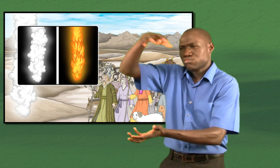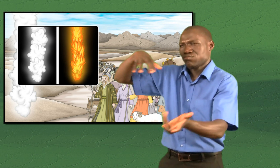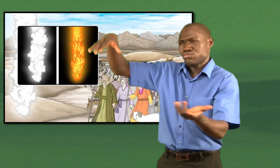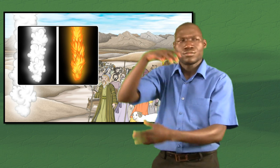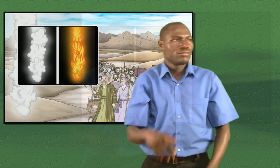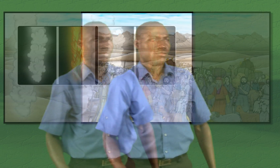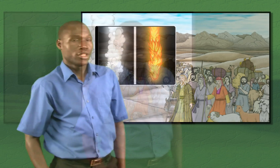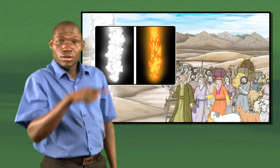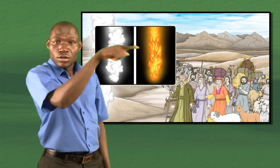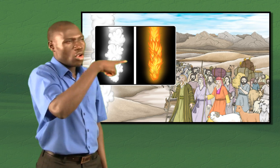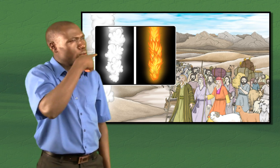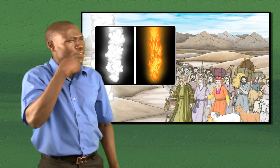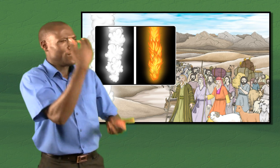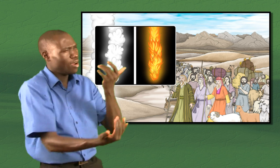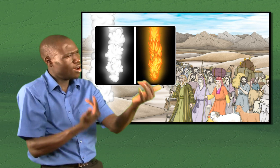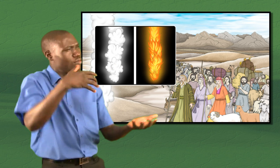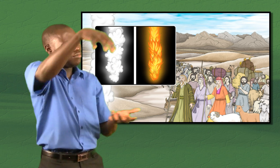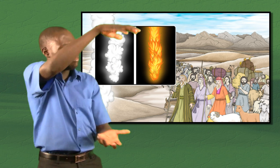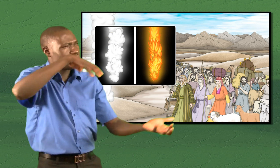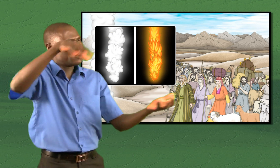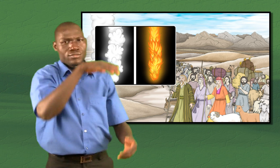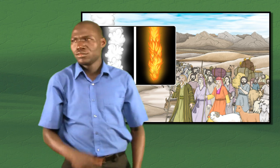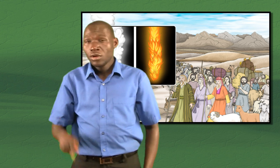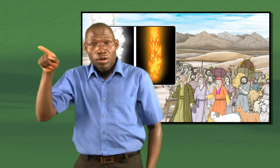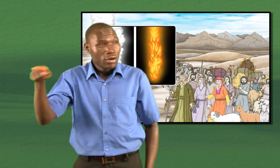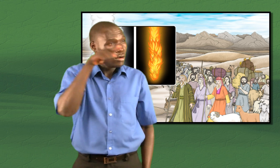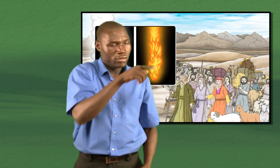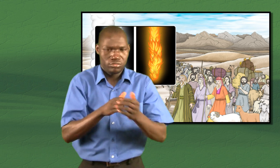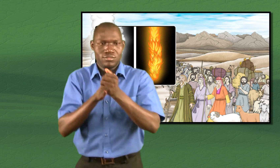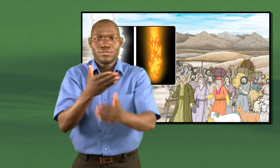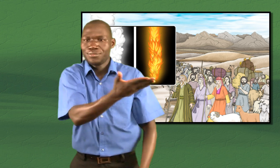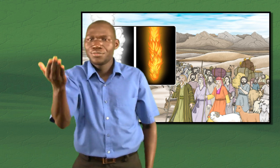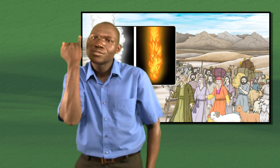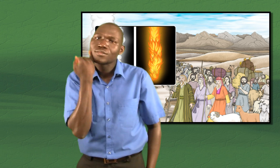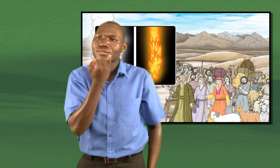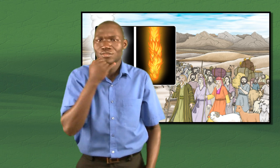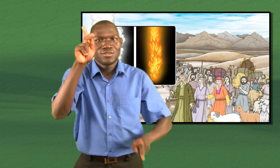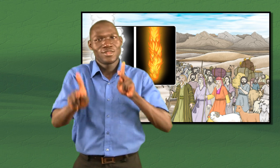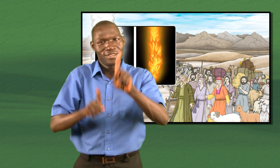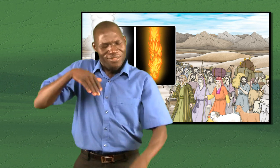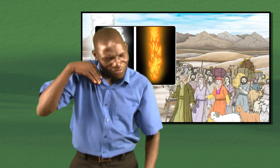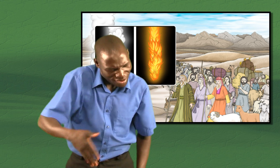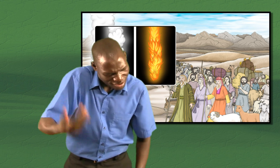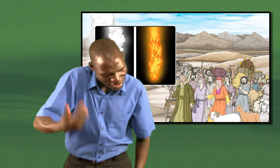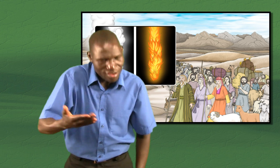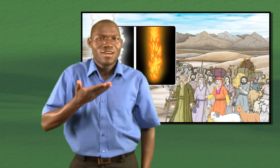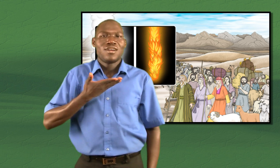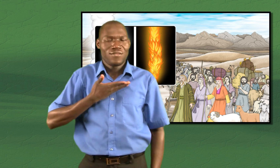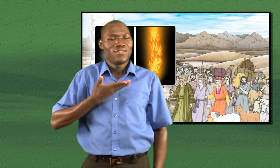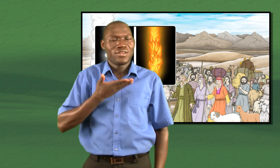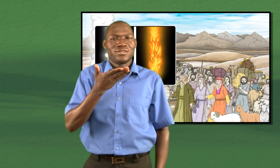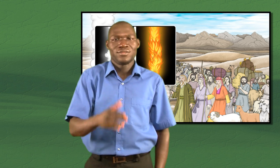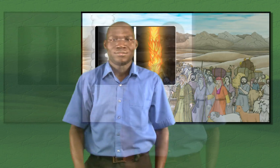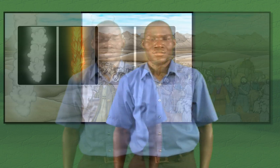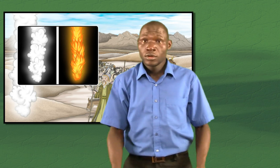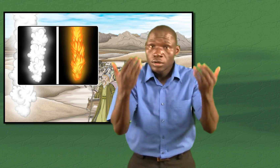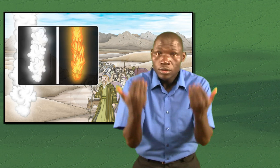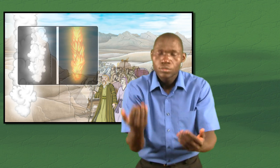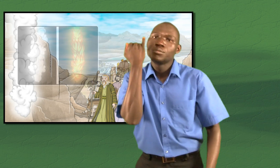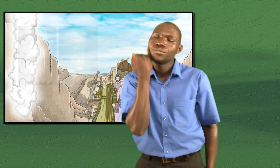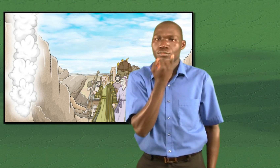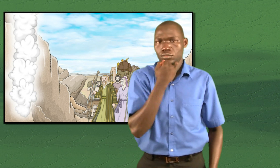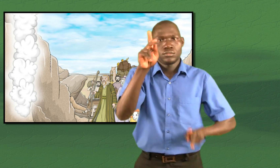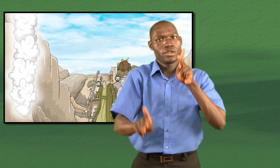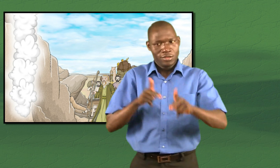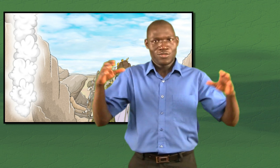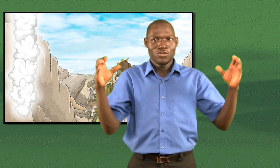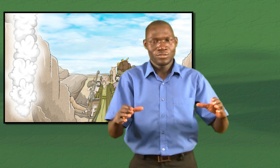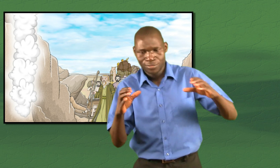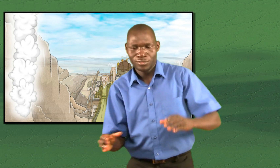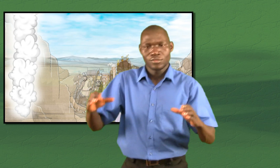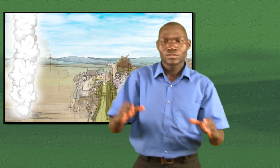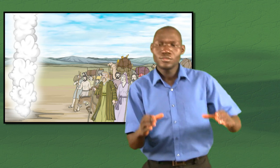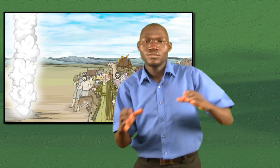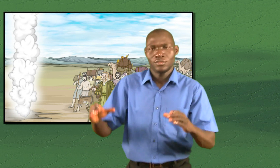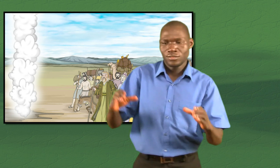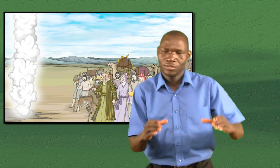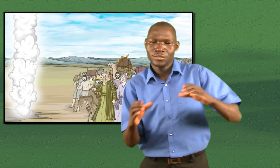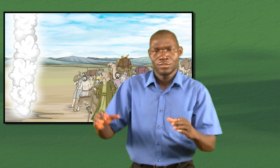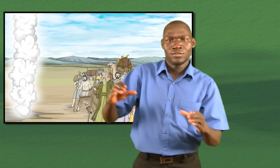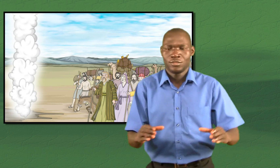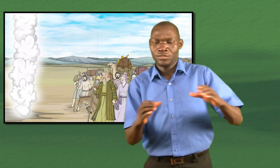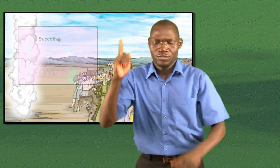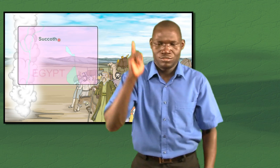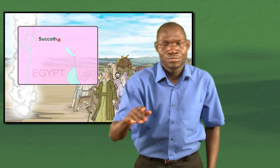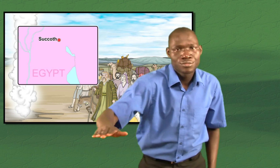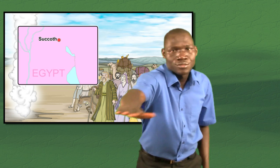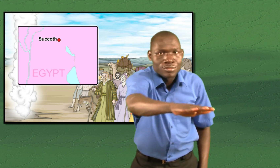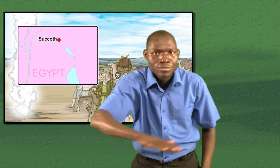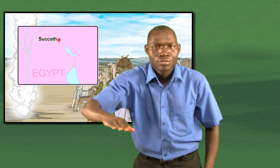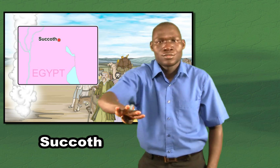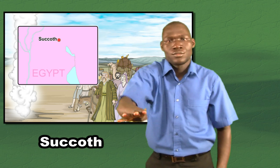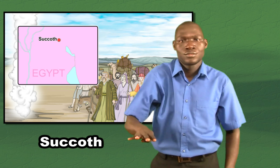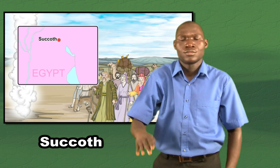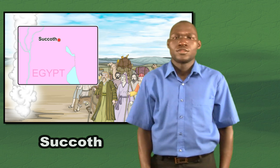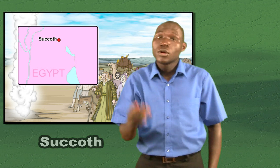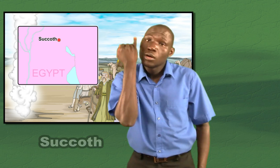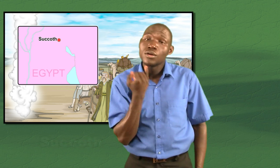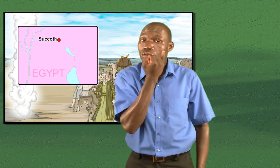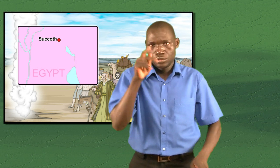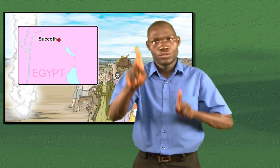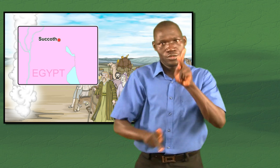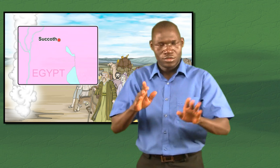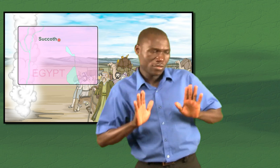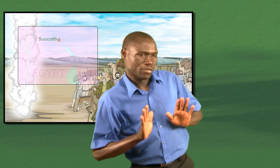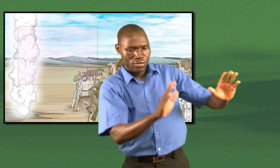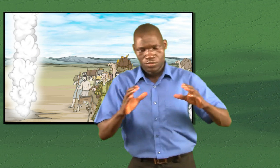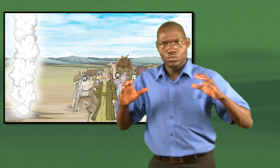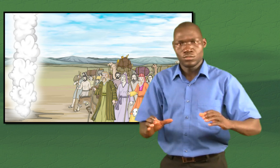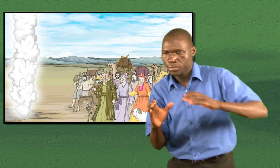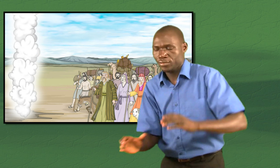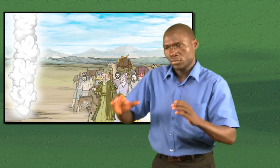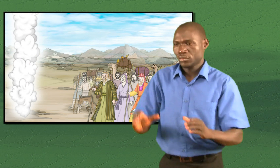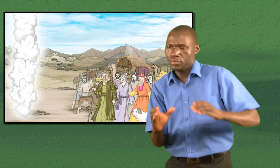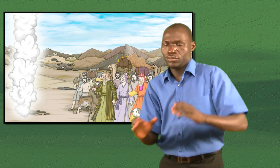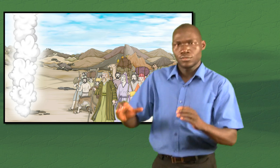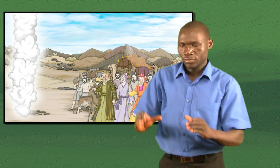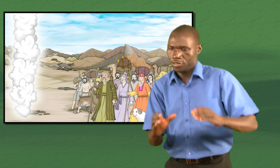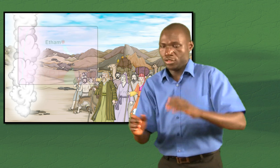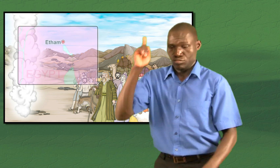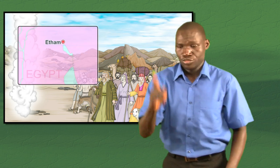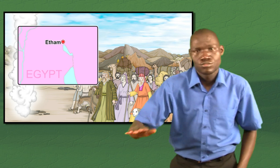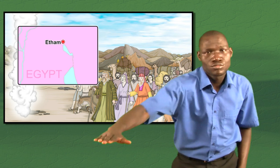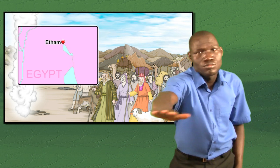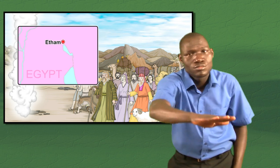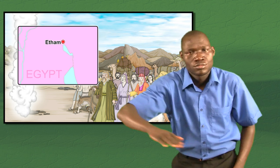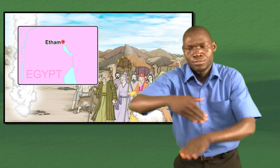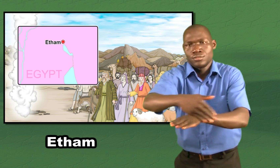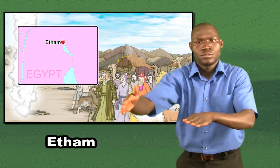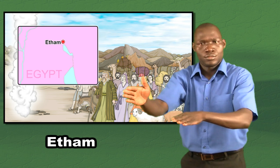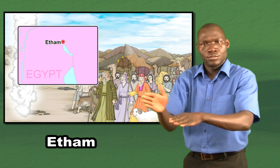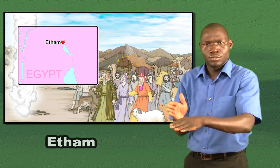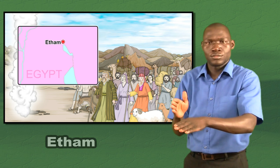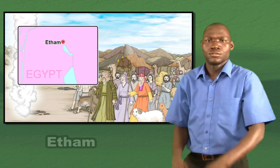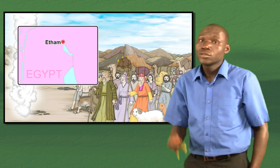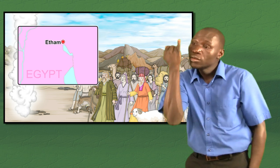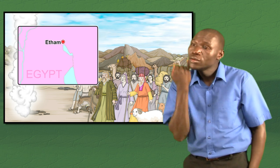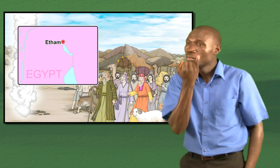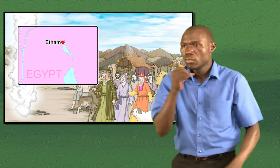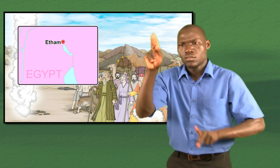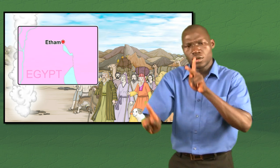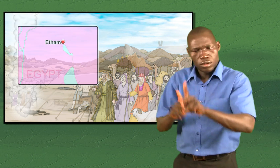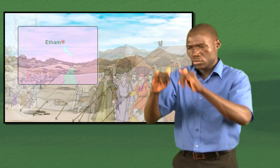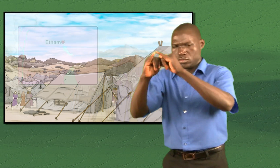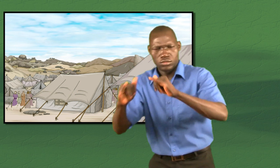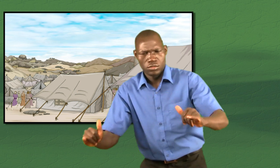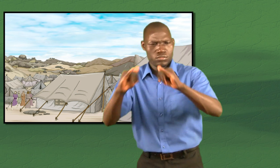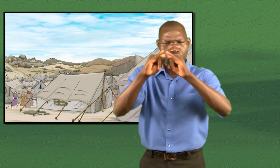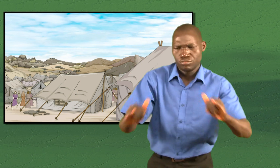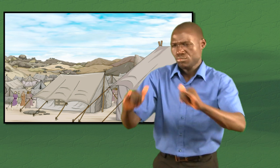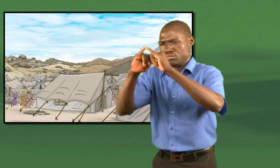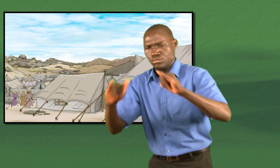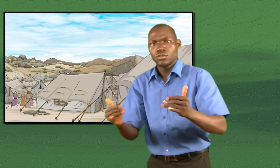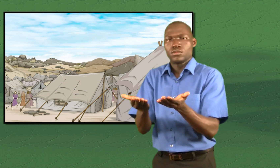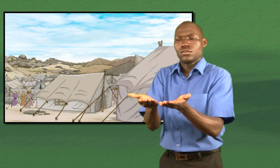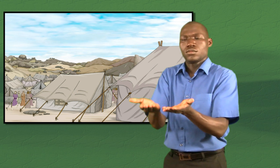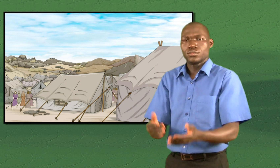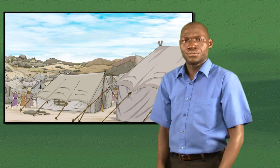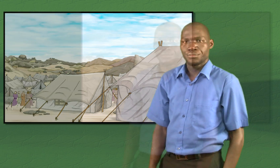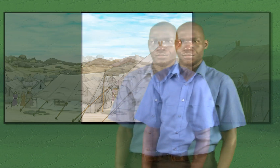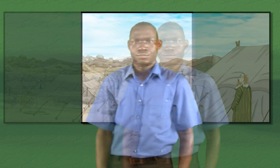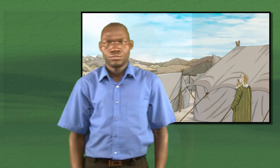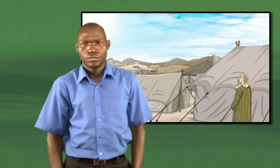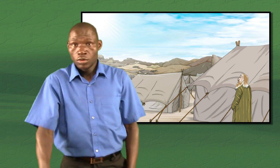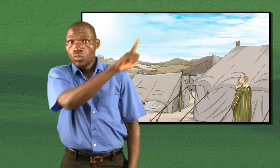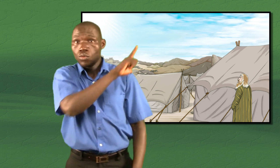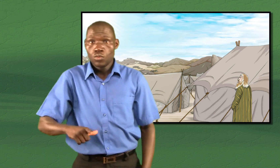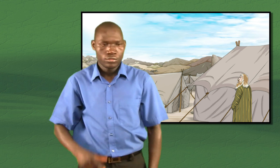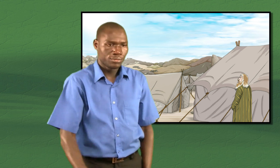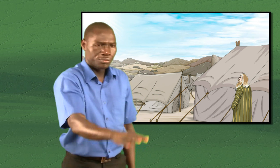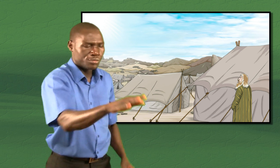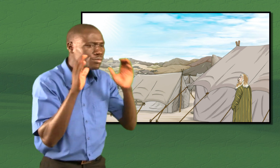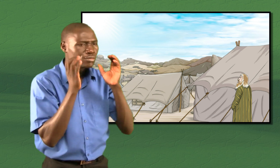Neither the pillar of cloud by day nor the pillar of fire by night left its place before the people.